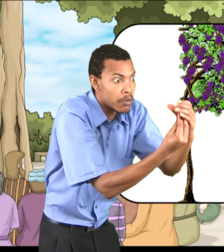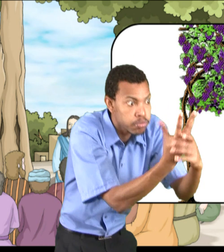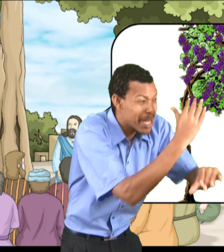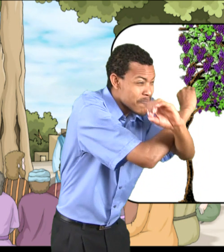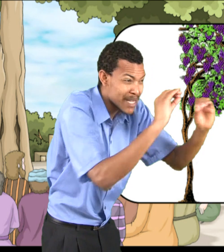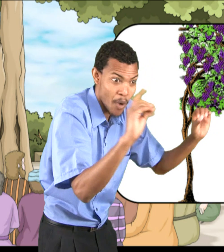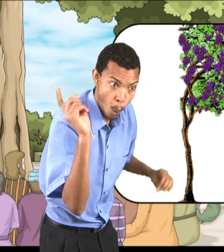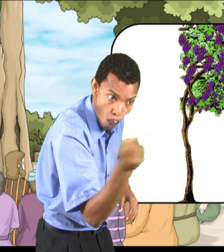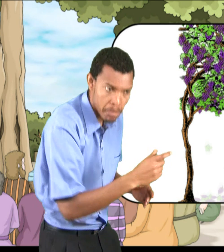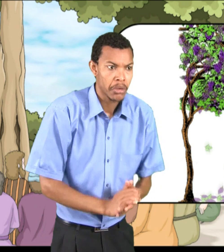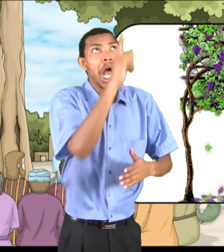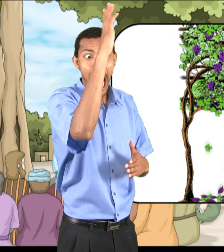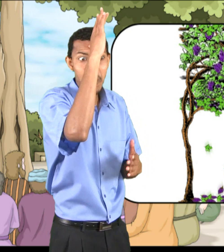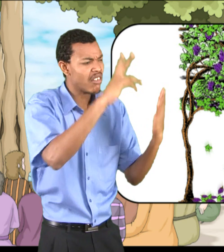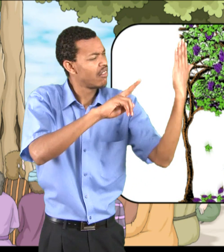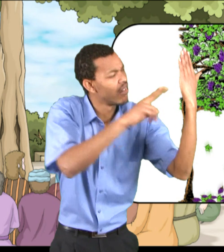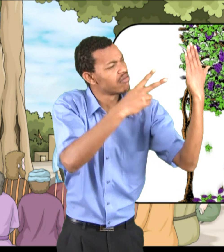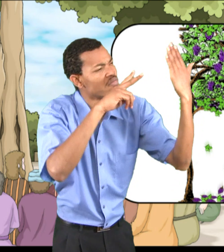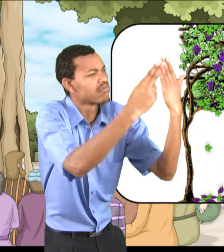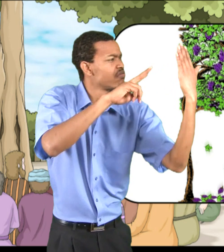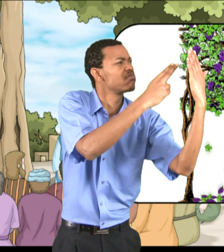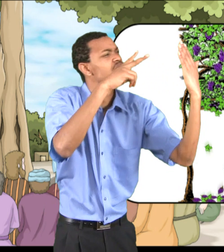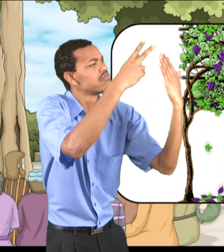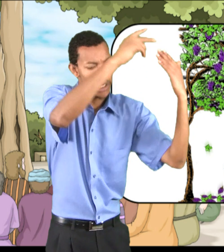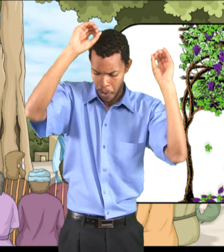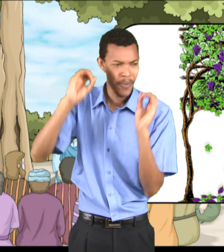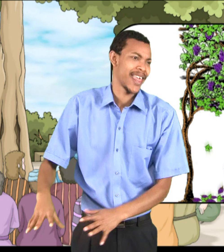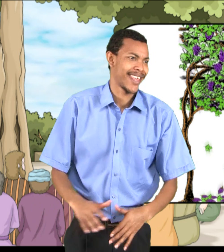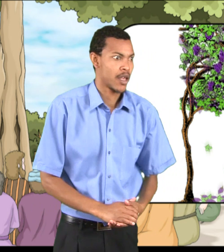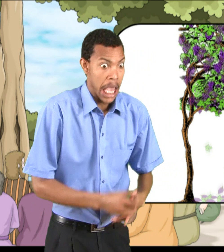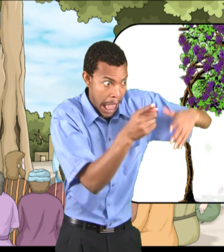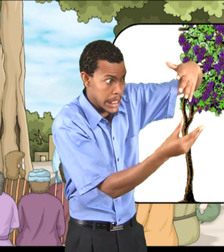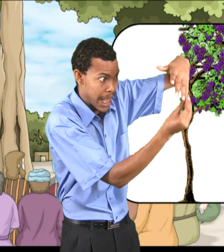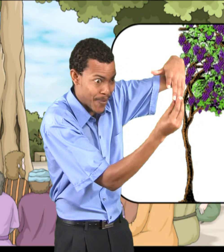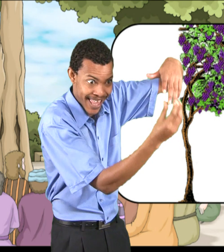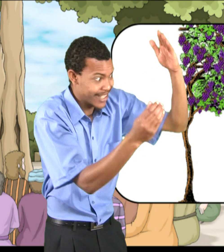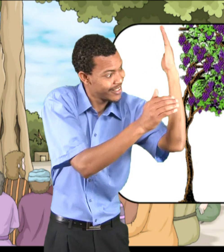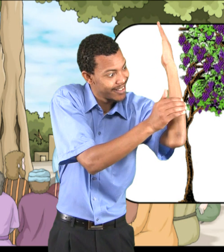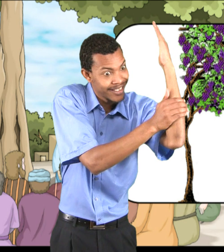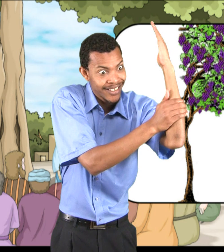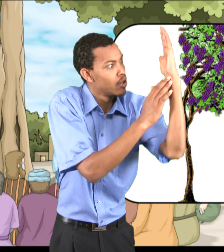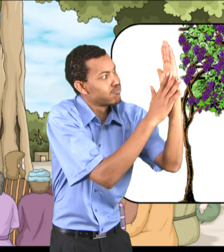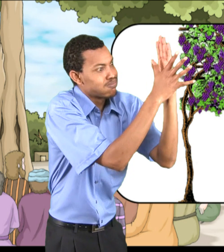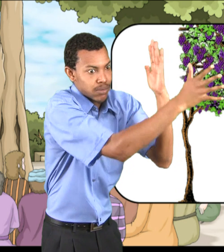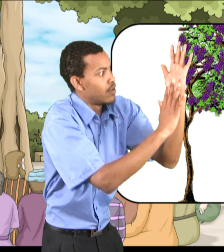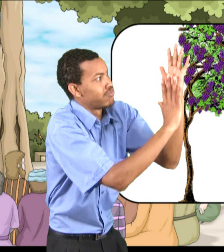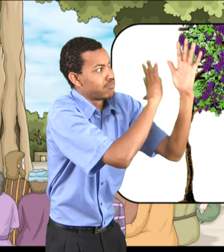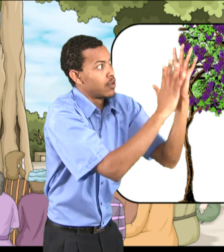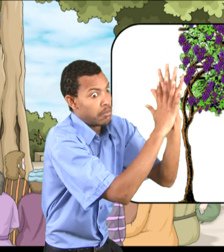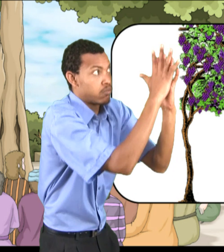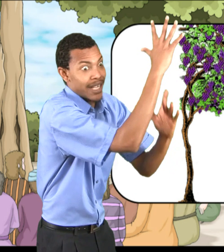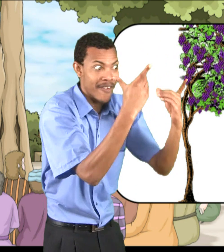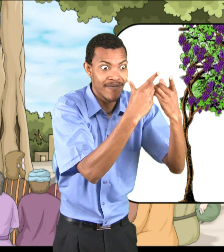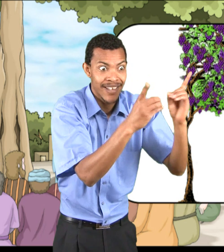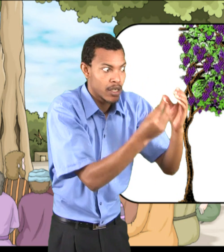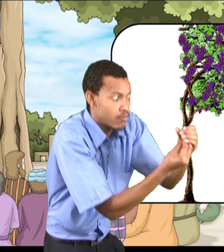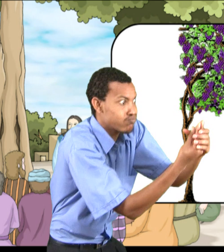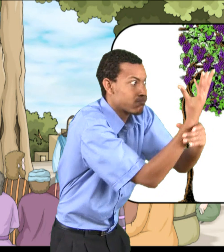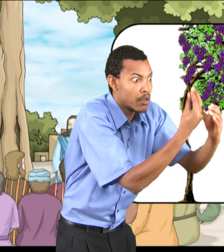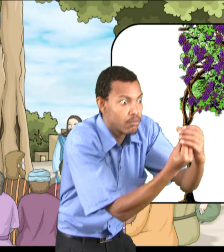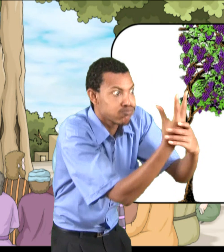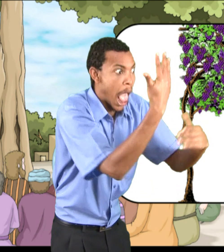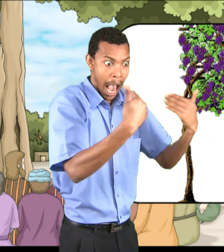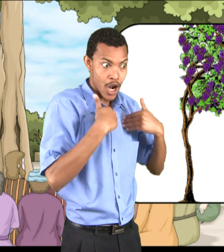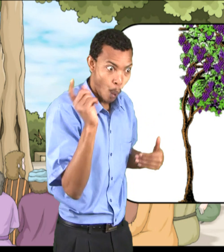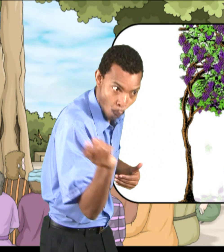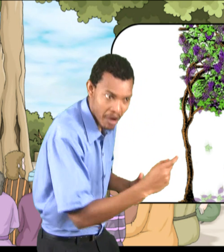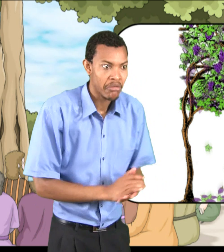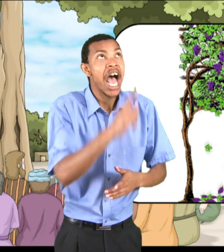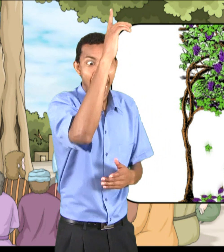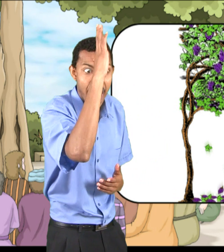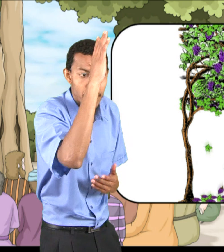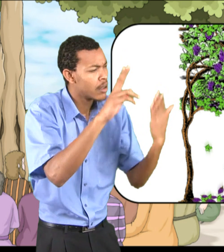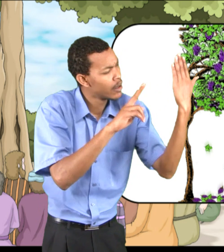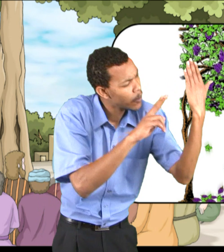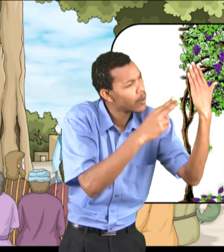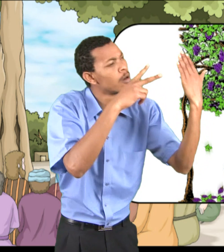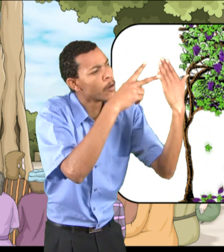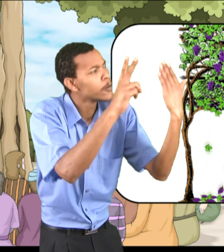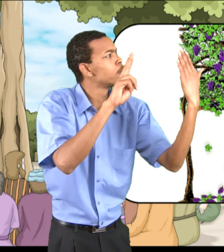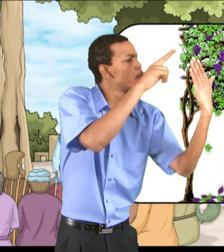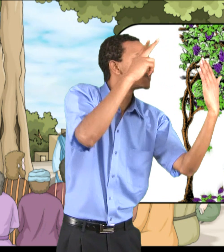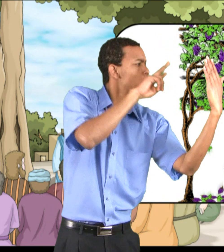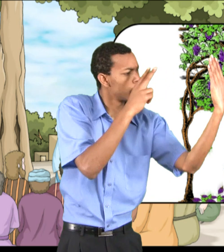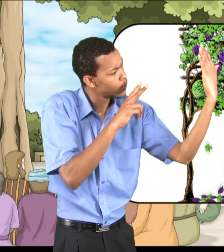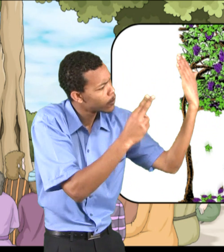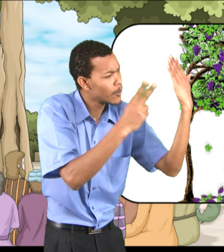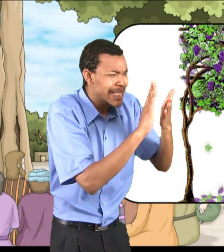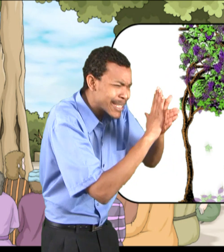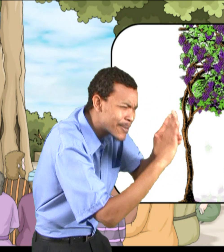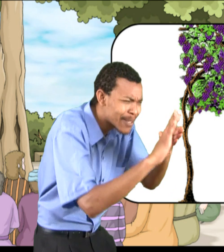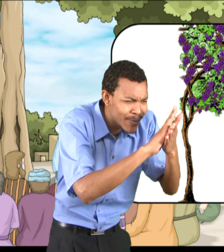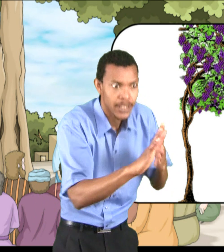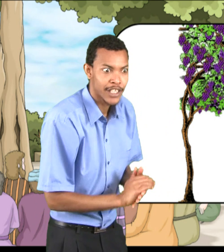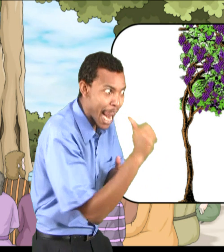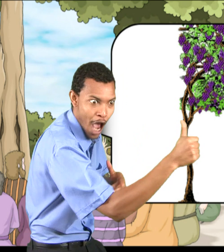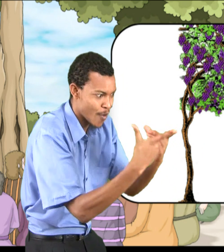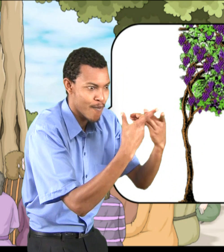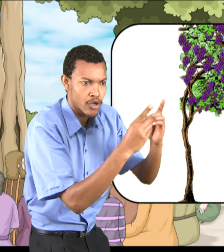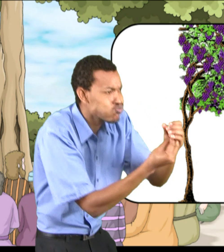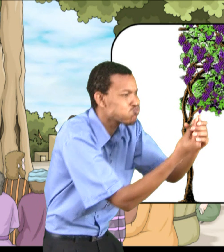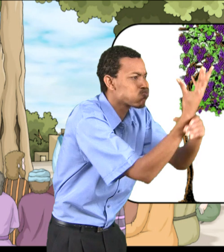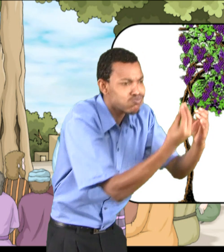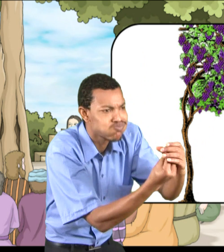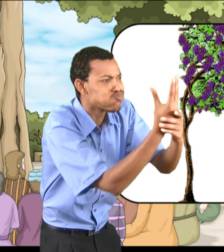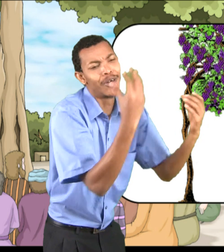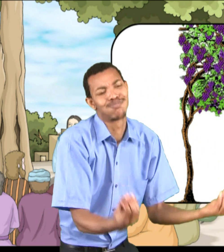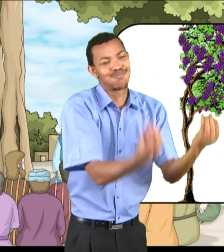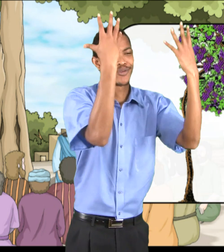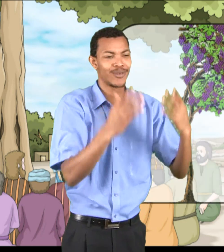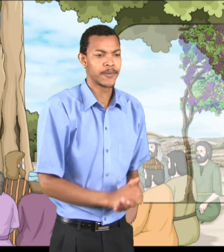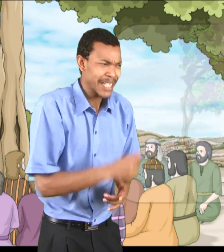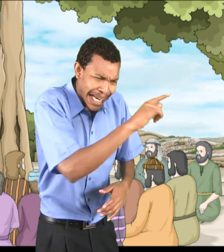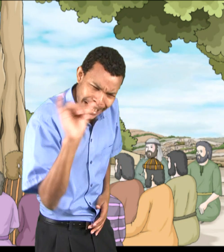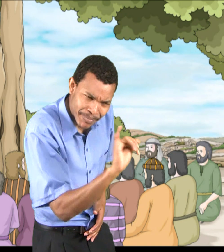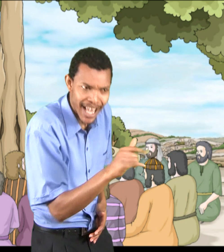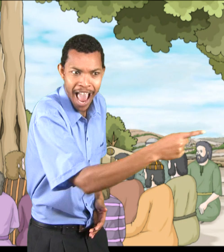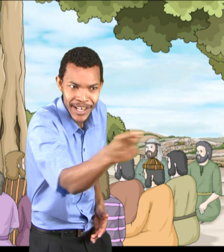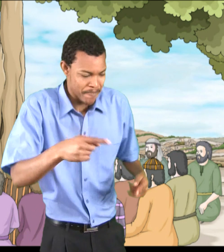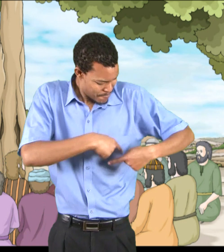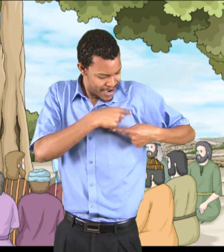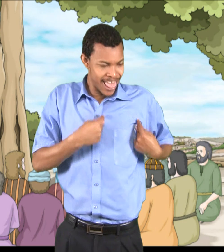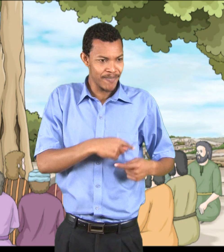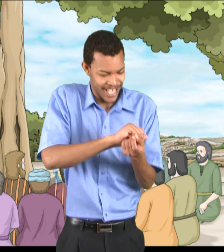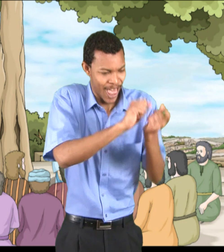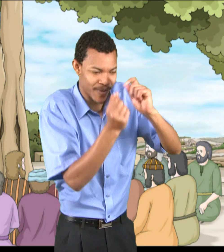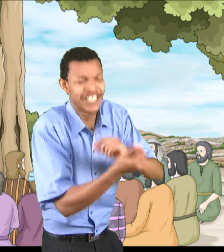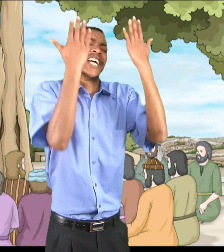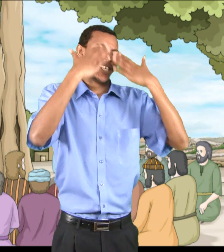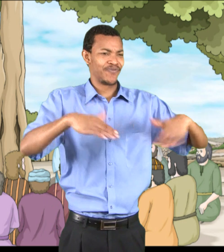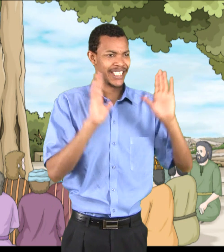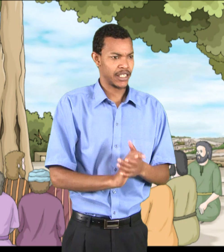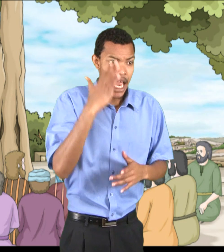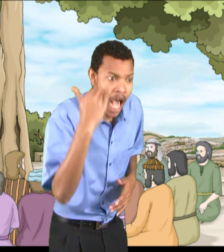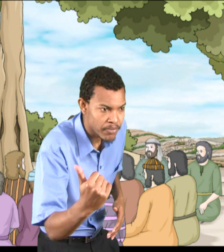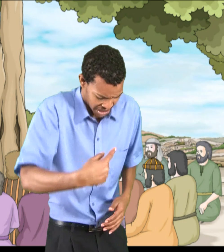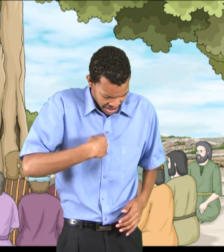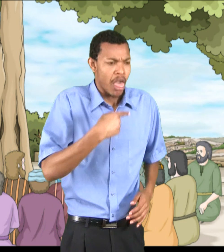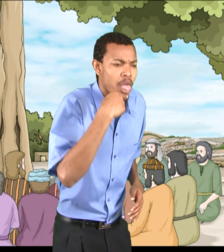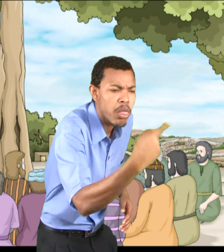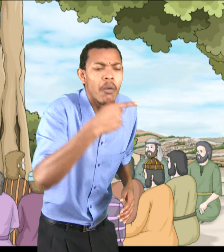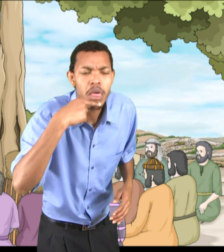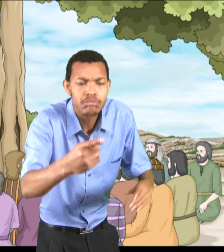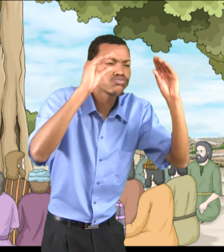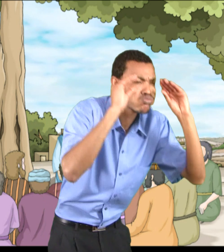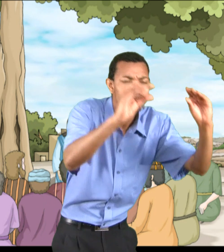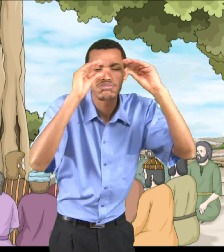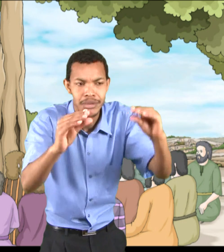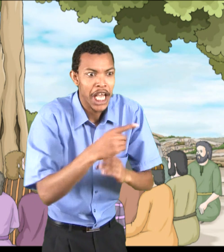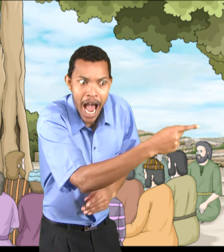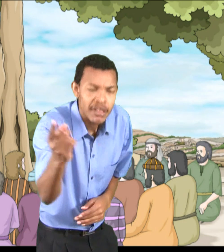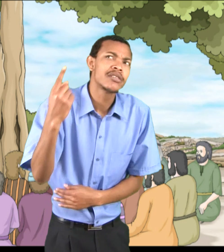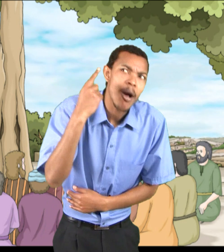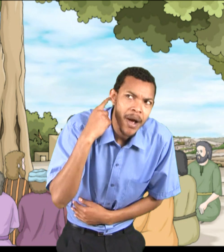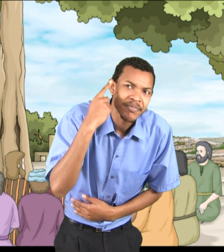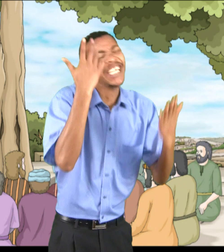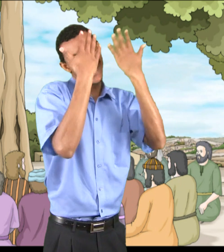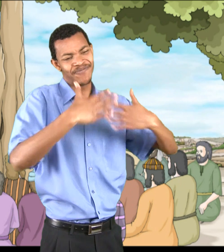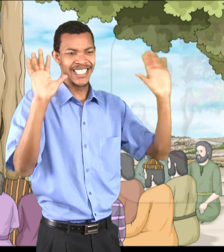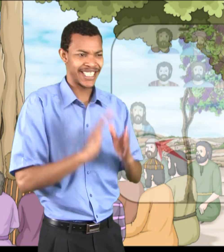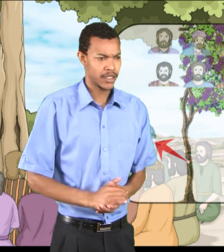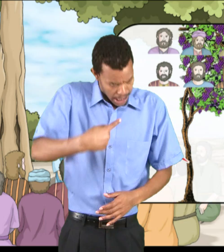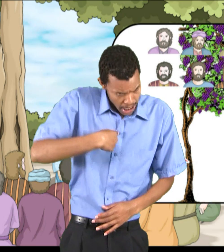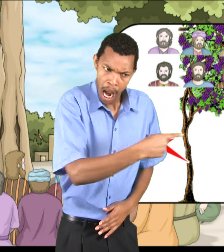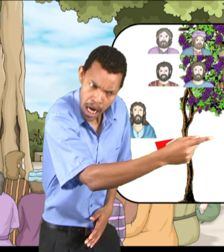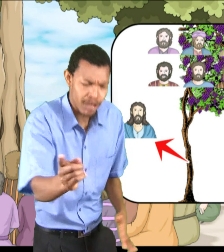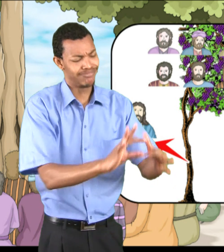He cuts off every branch in Me that bears no fruit, and every branch that does bear fruit, He prunes to make it even more fruitful.